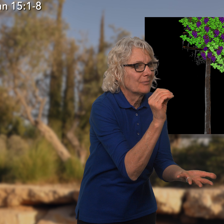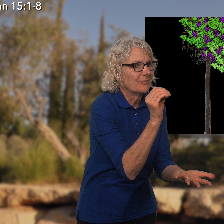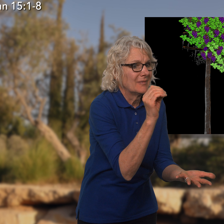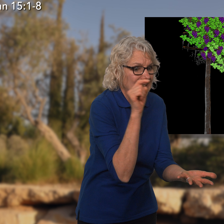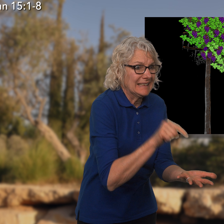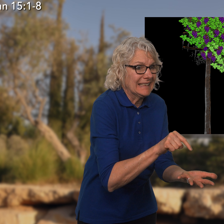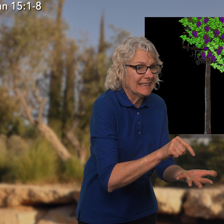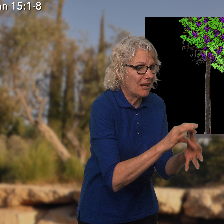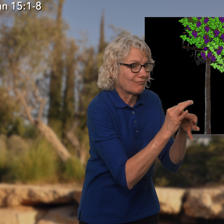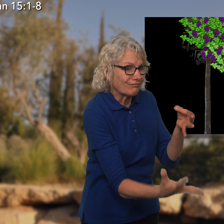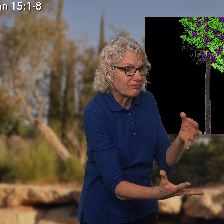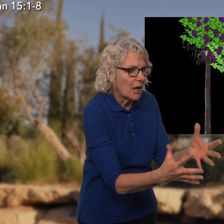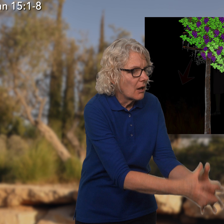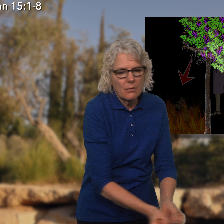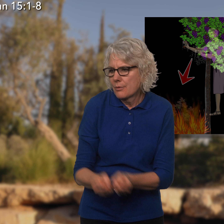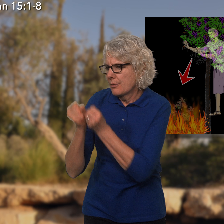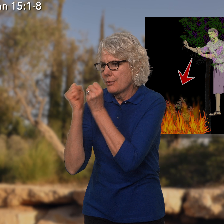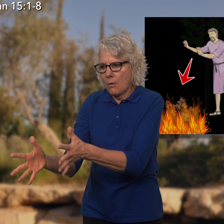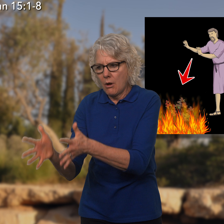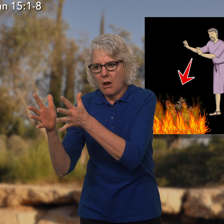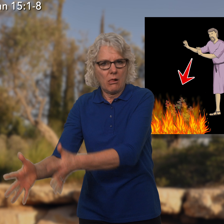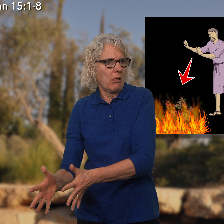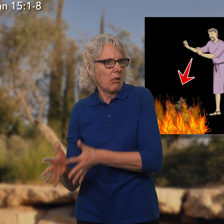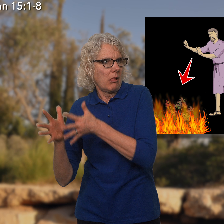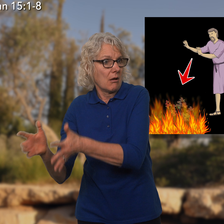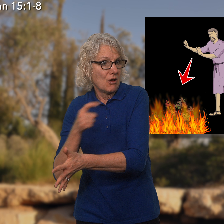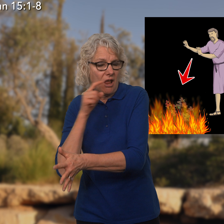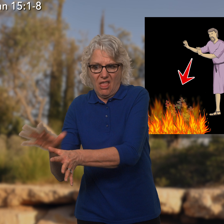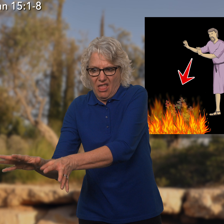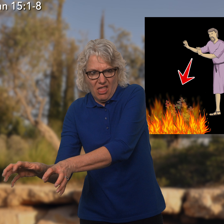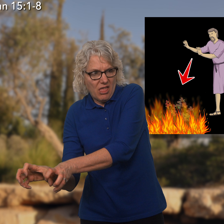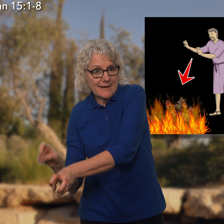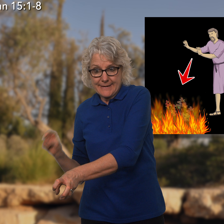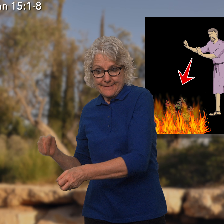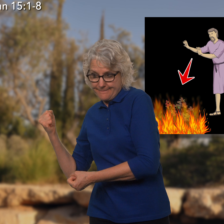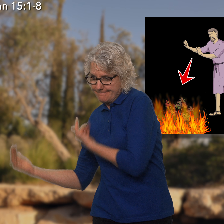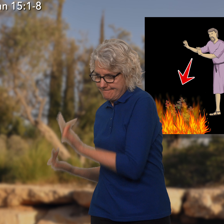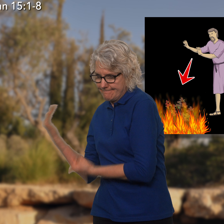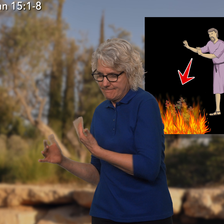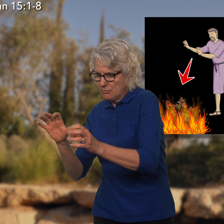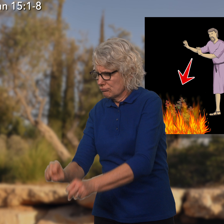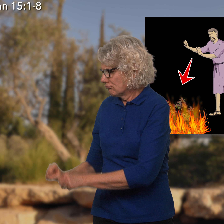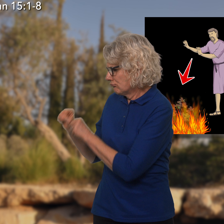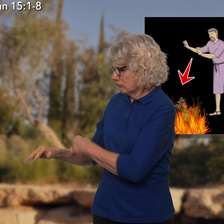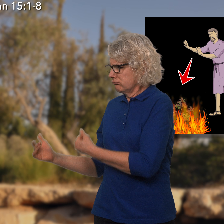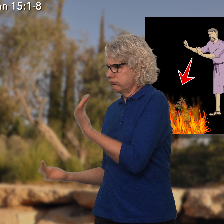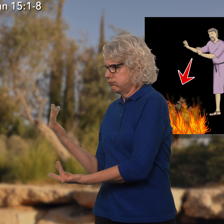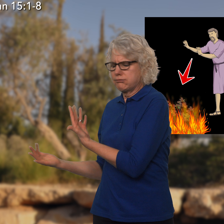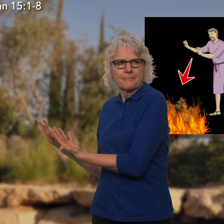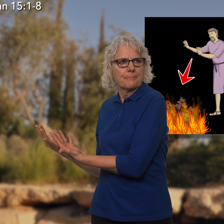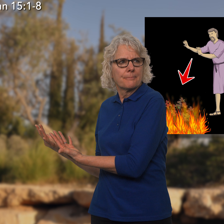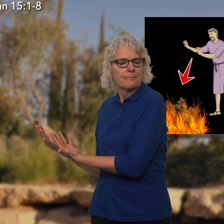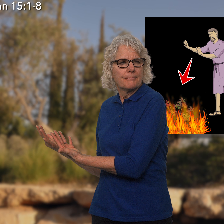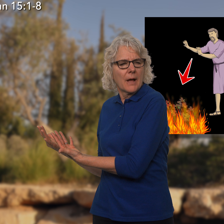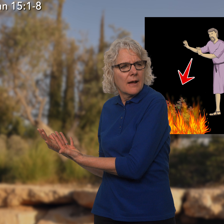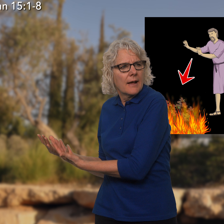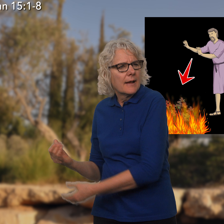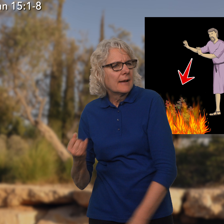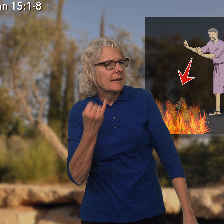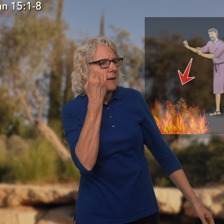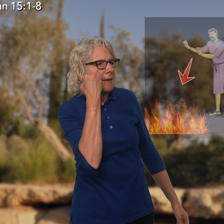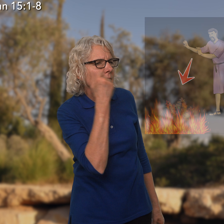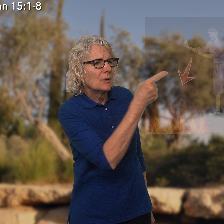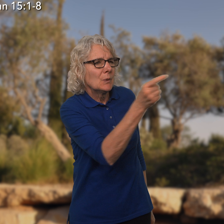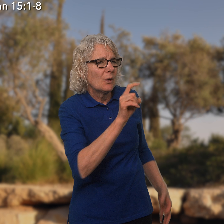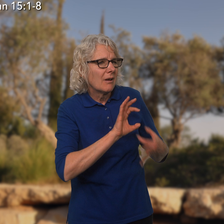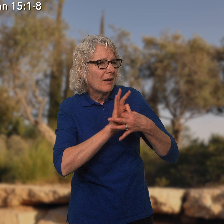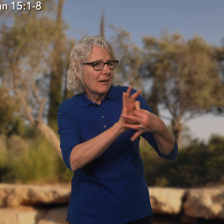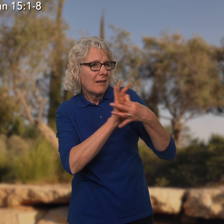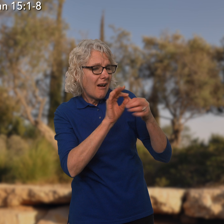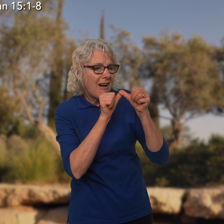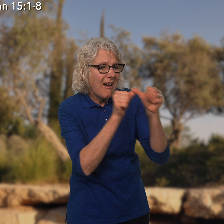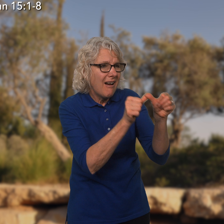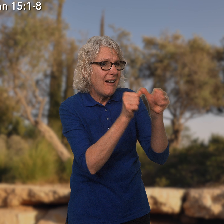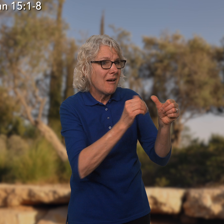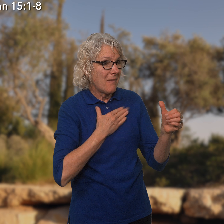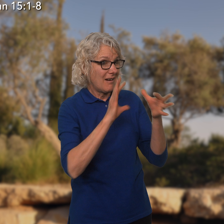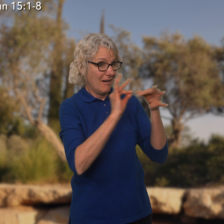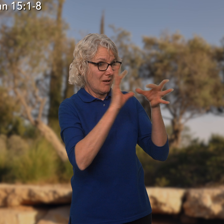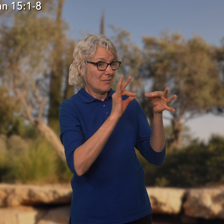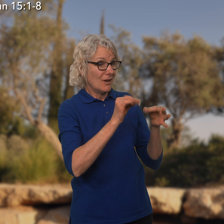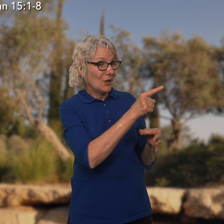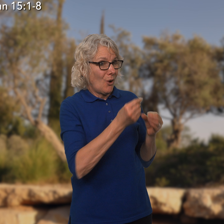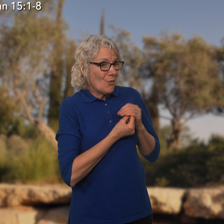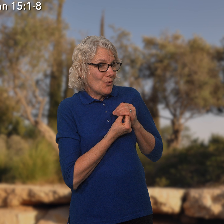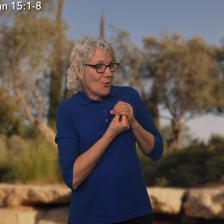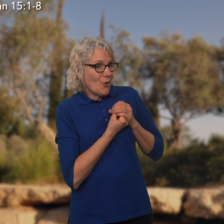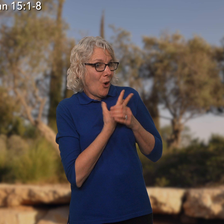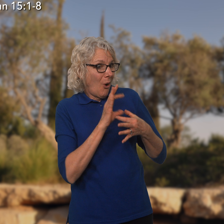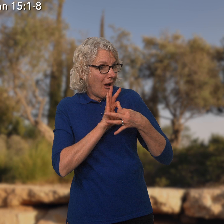Such branches are gathered up, thrown into the fire, and burned.